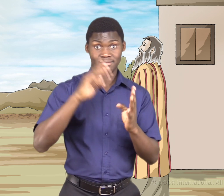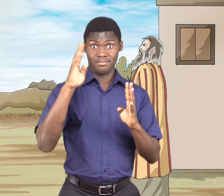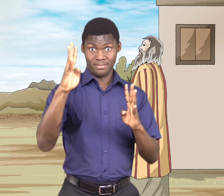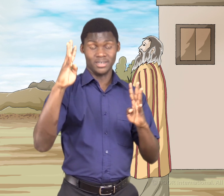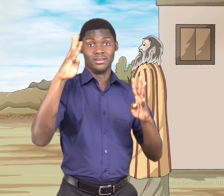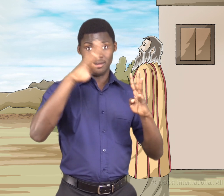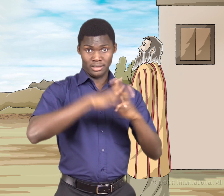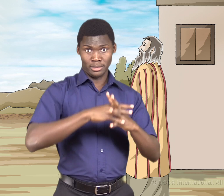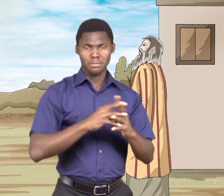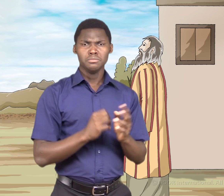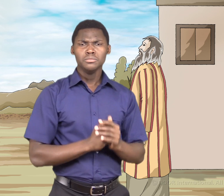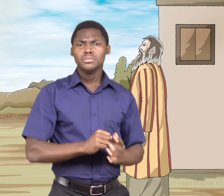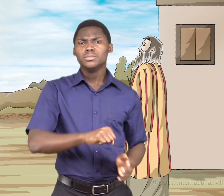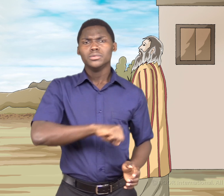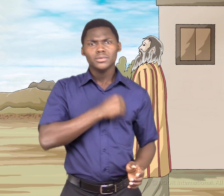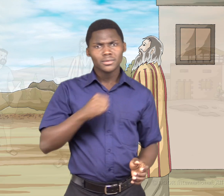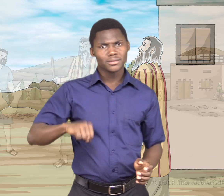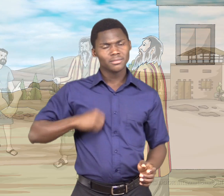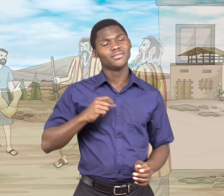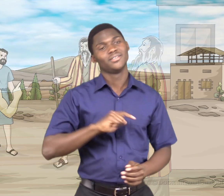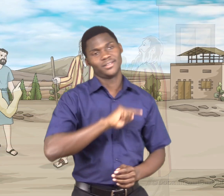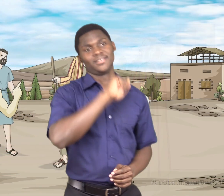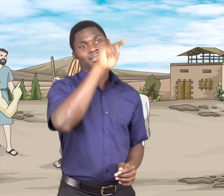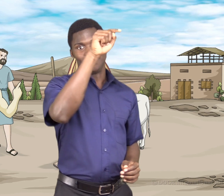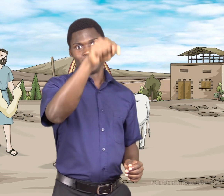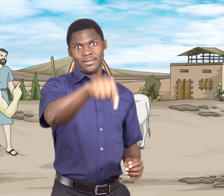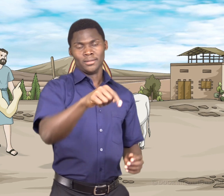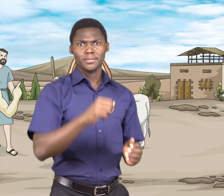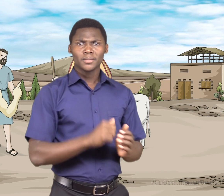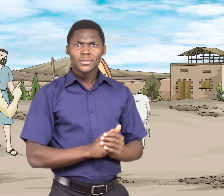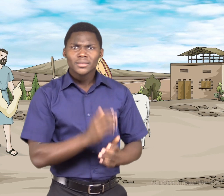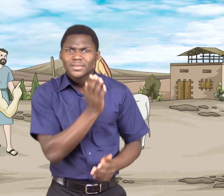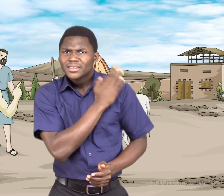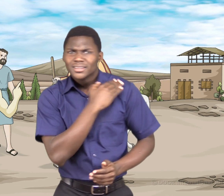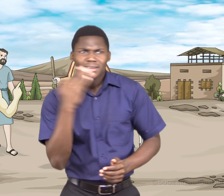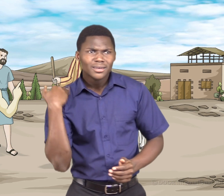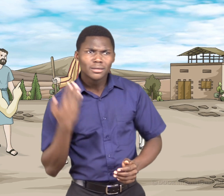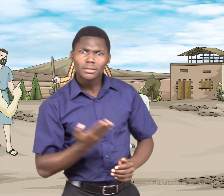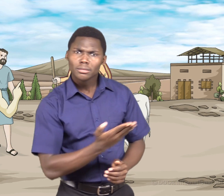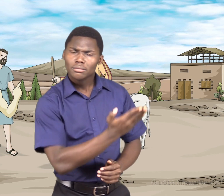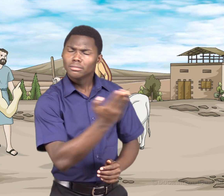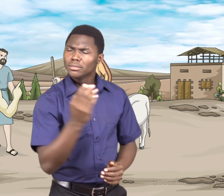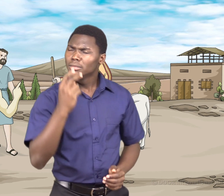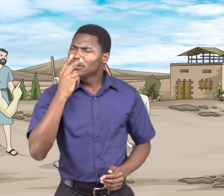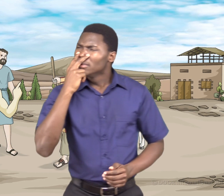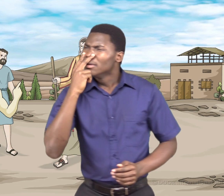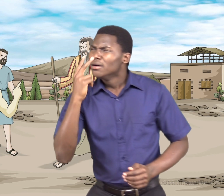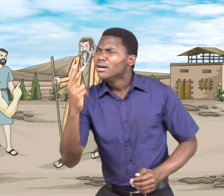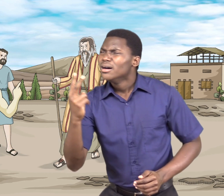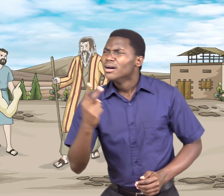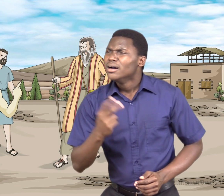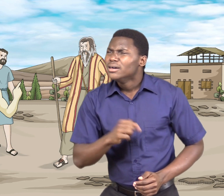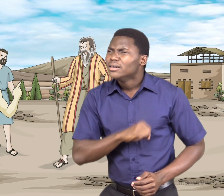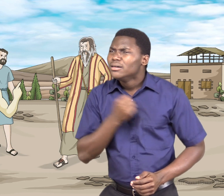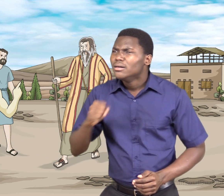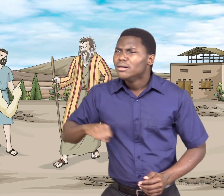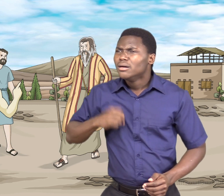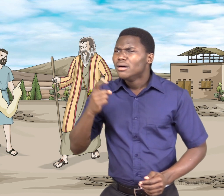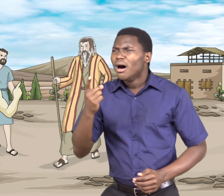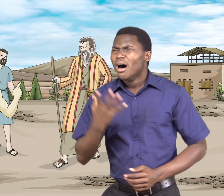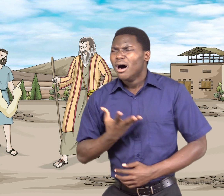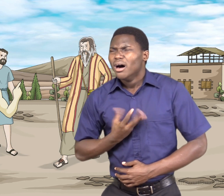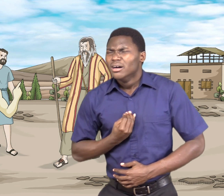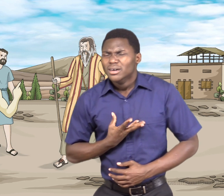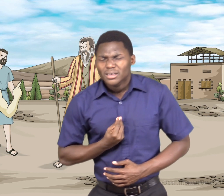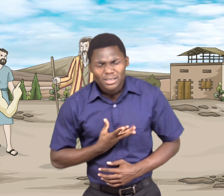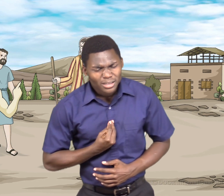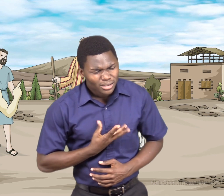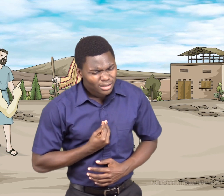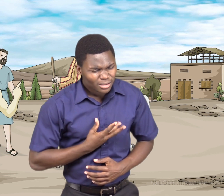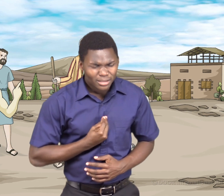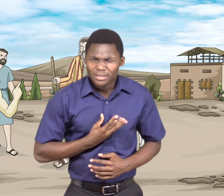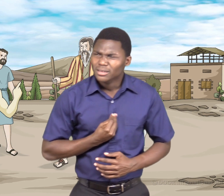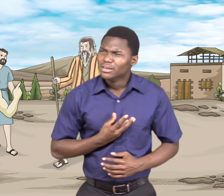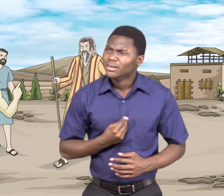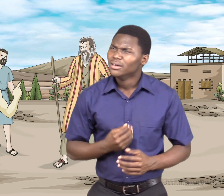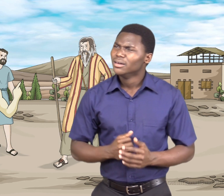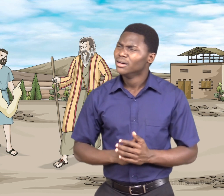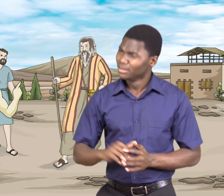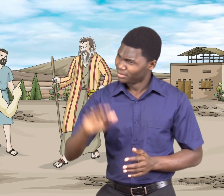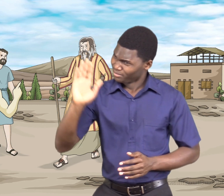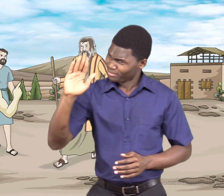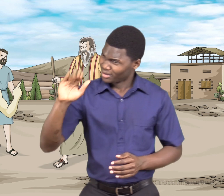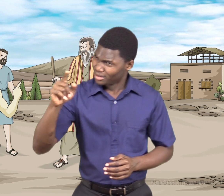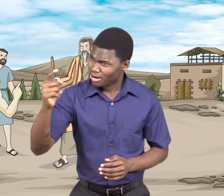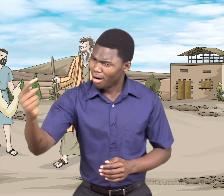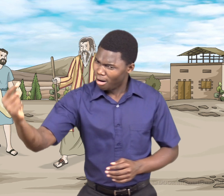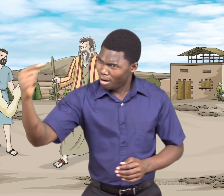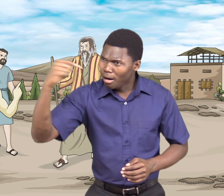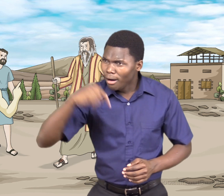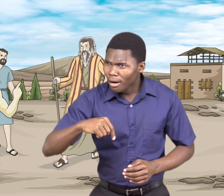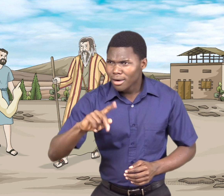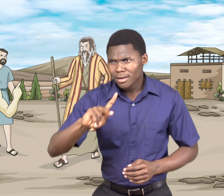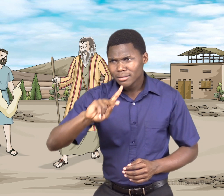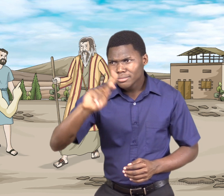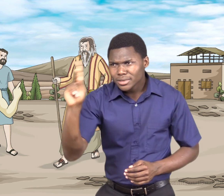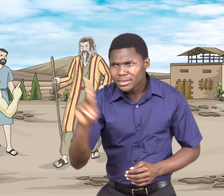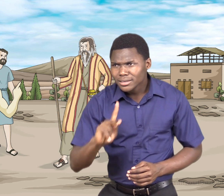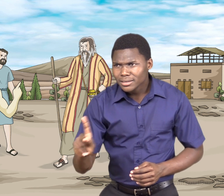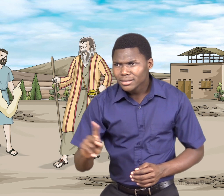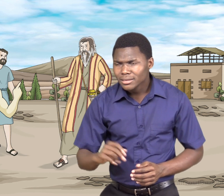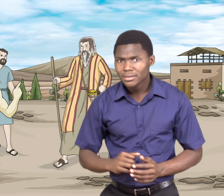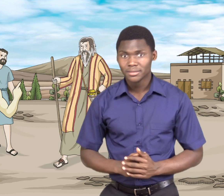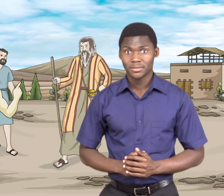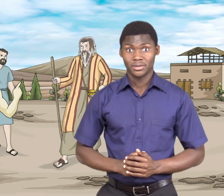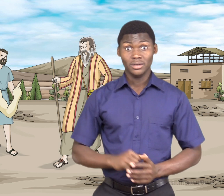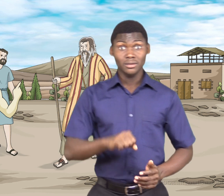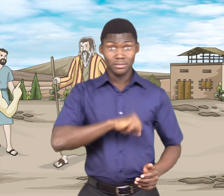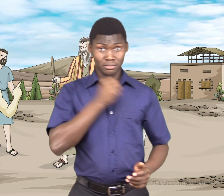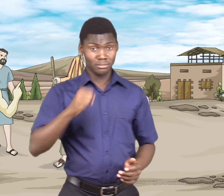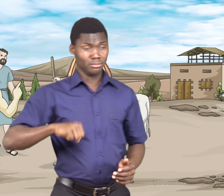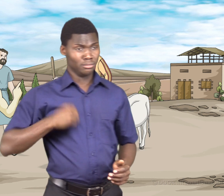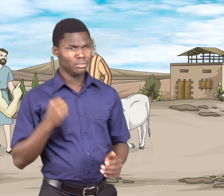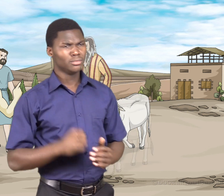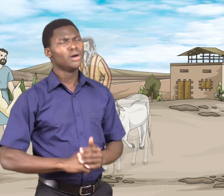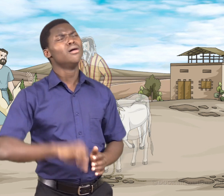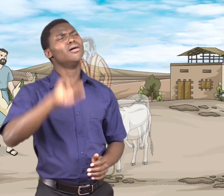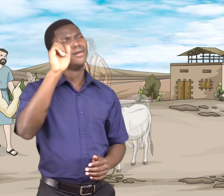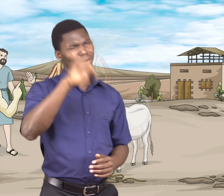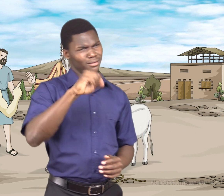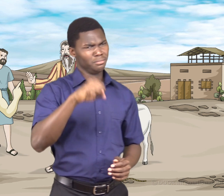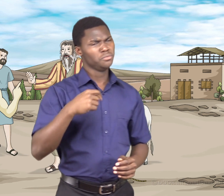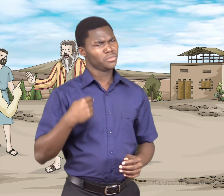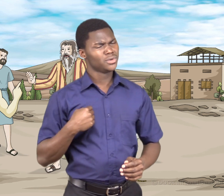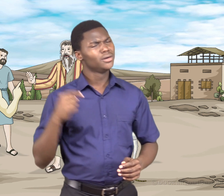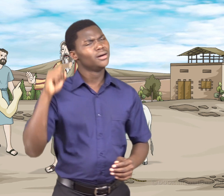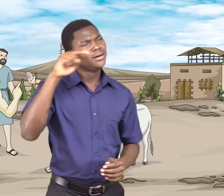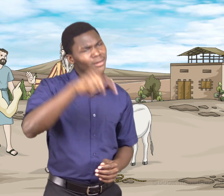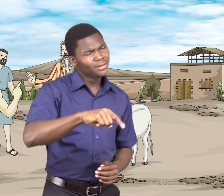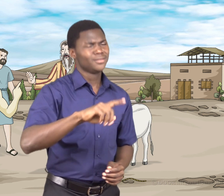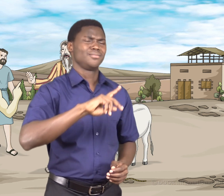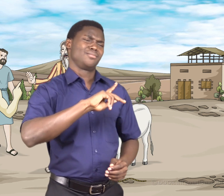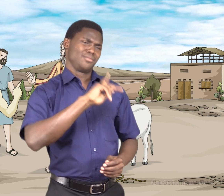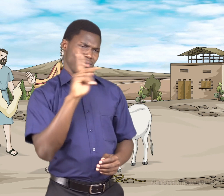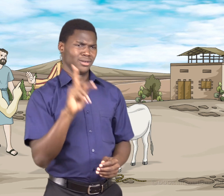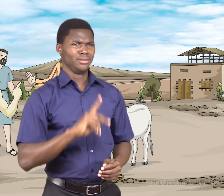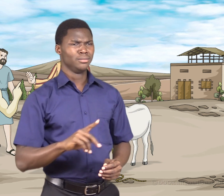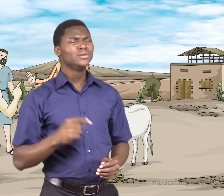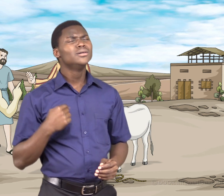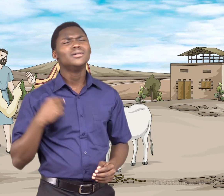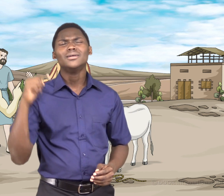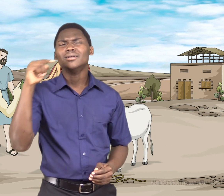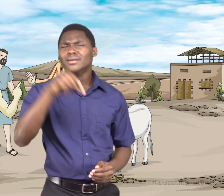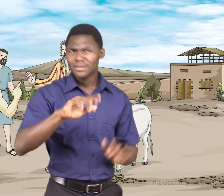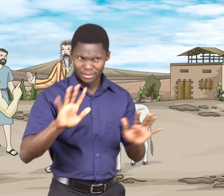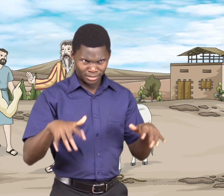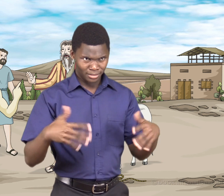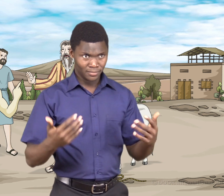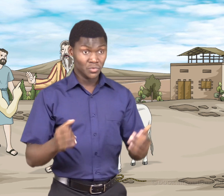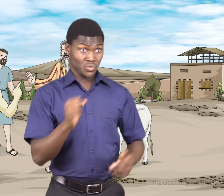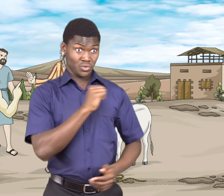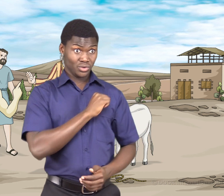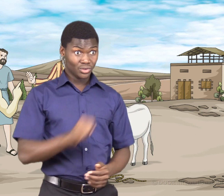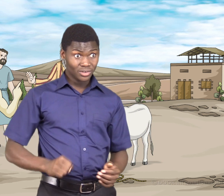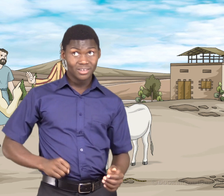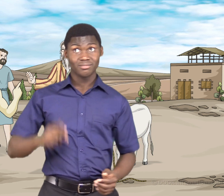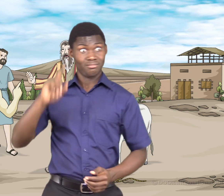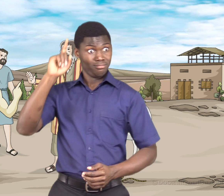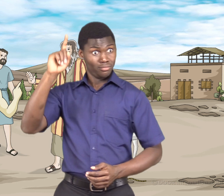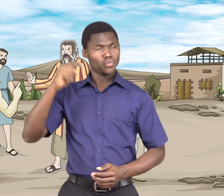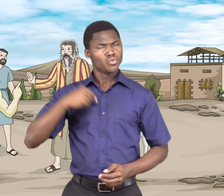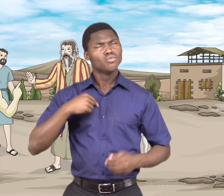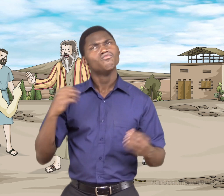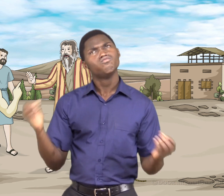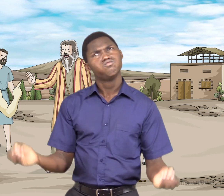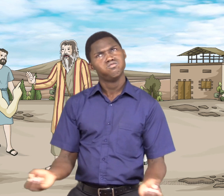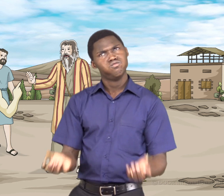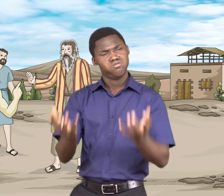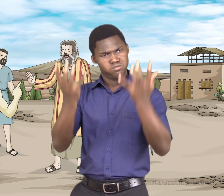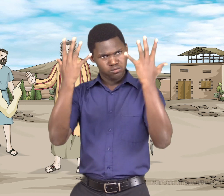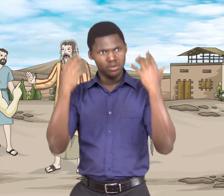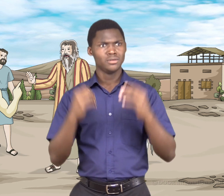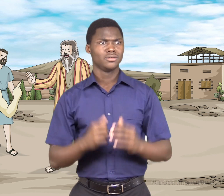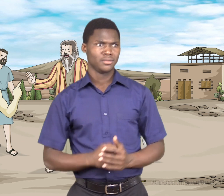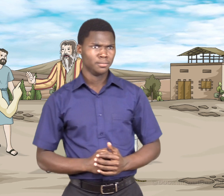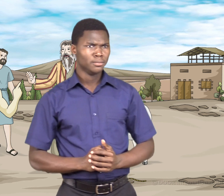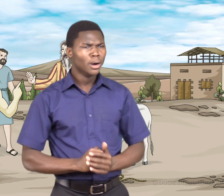So Samuel did what the LORD had said and went to Bethlehem. When the elders of the town met him, they trembled and asked, “Do you come in peace?”